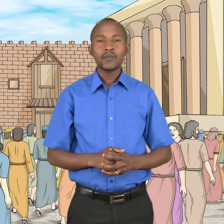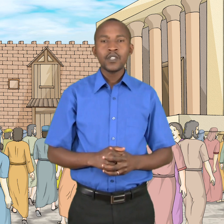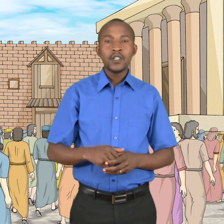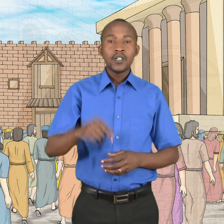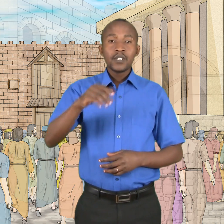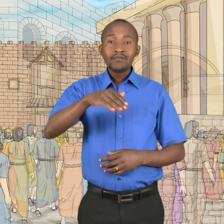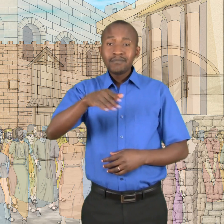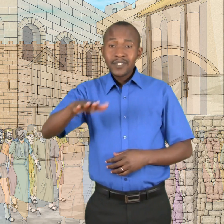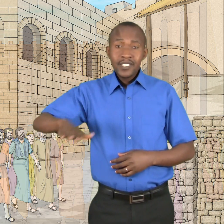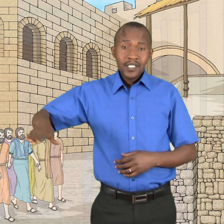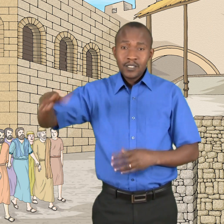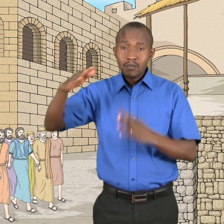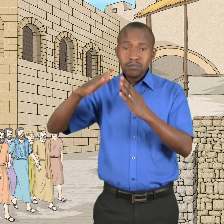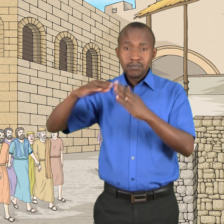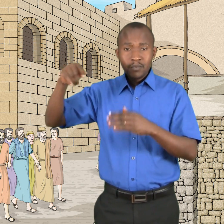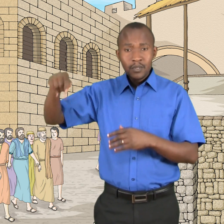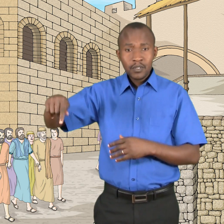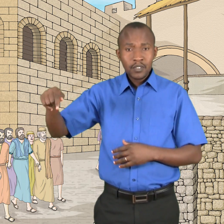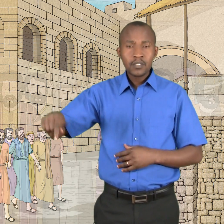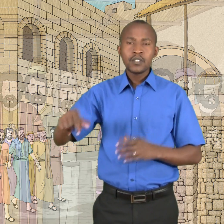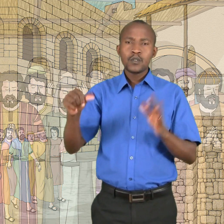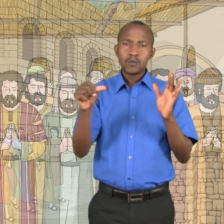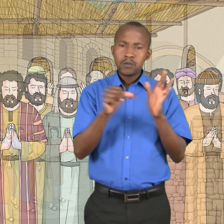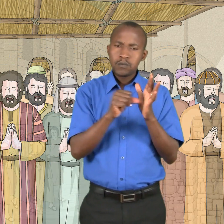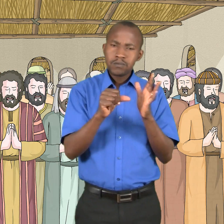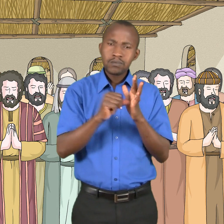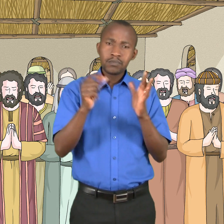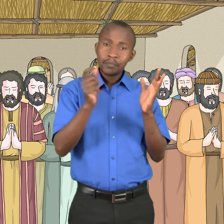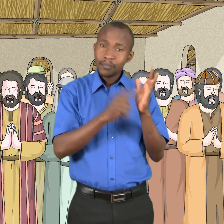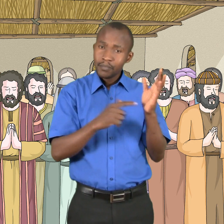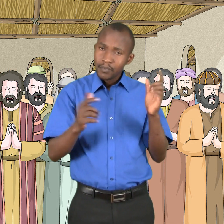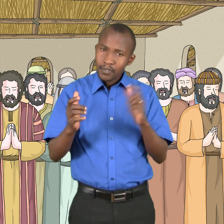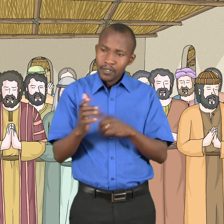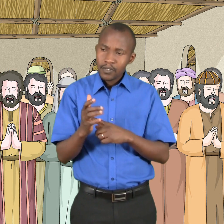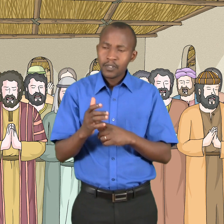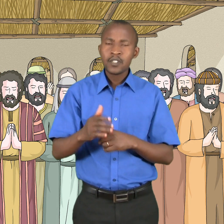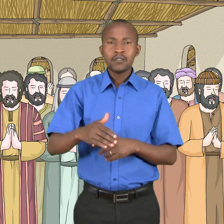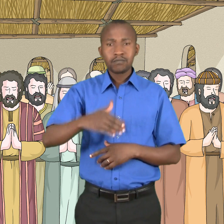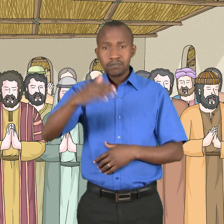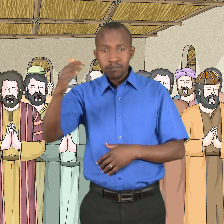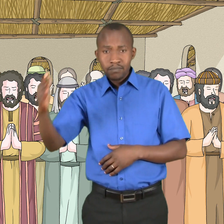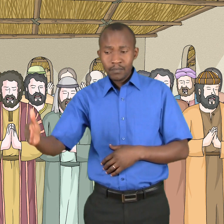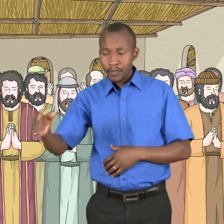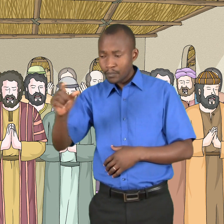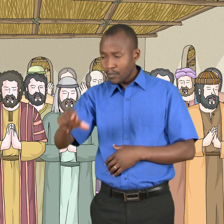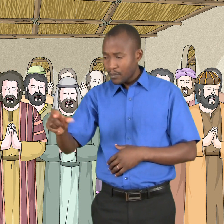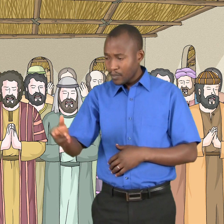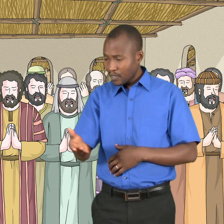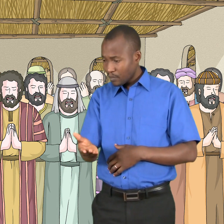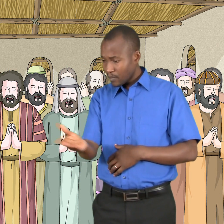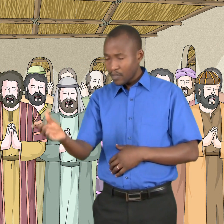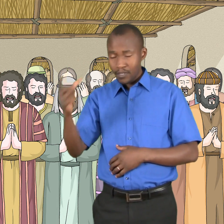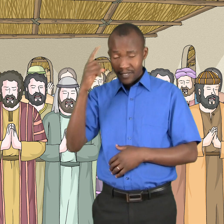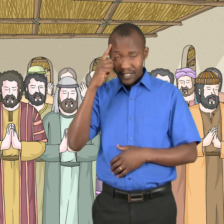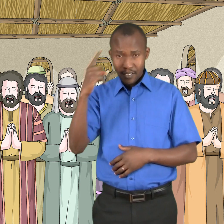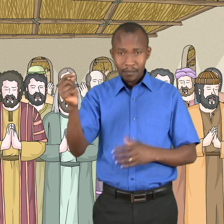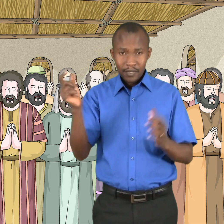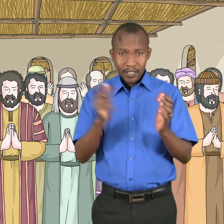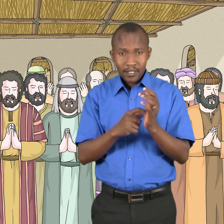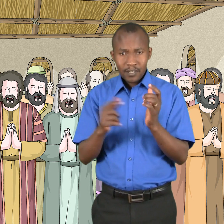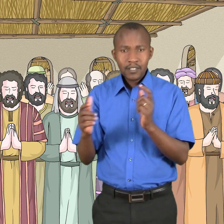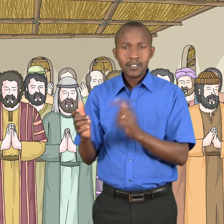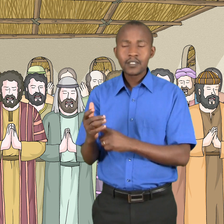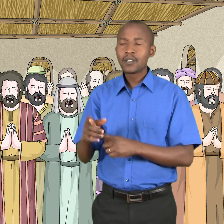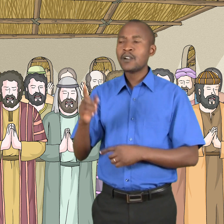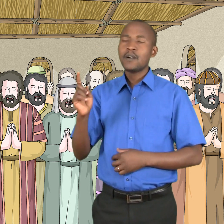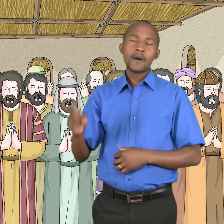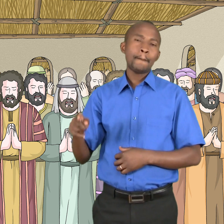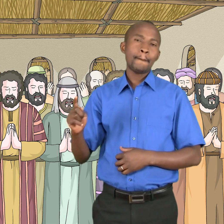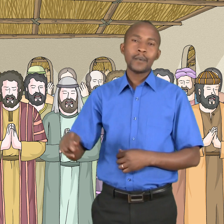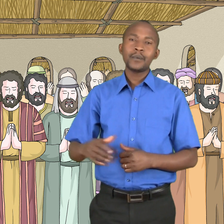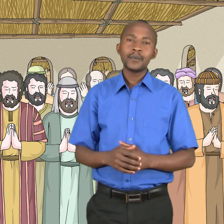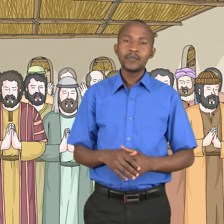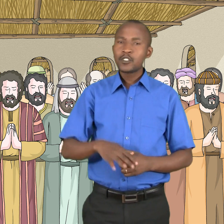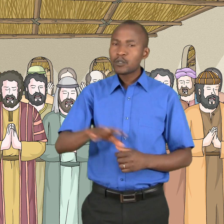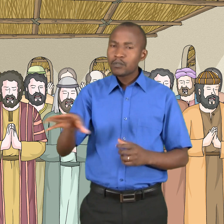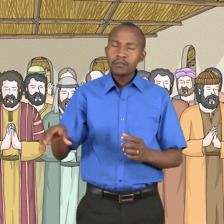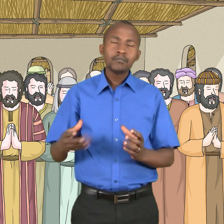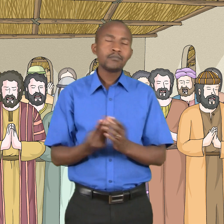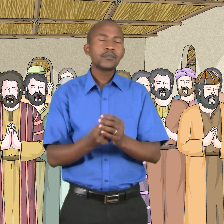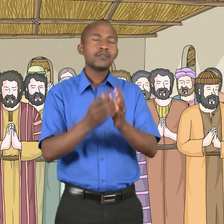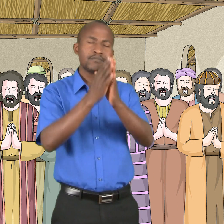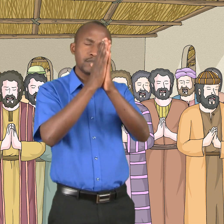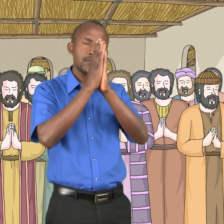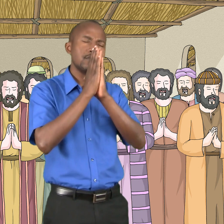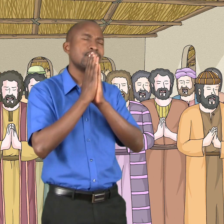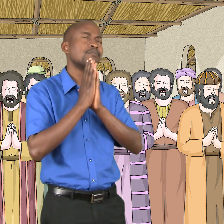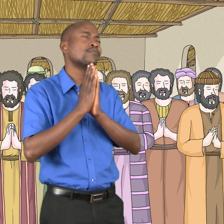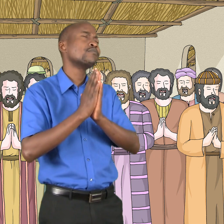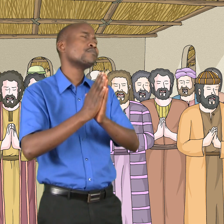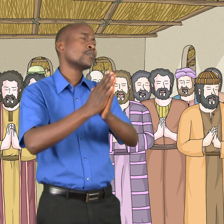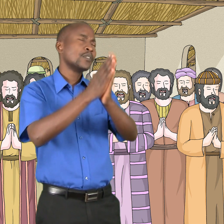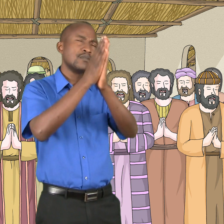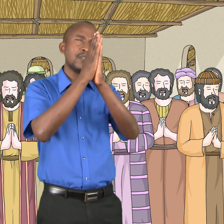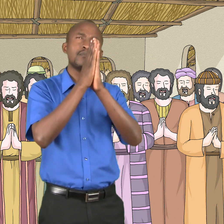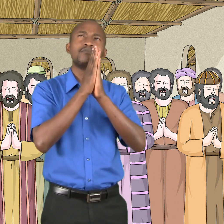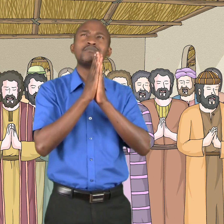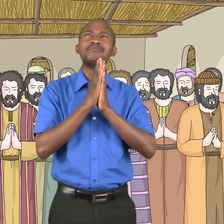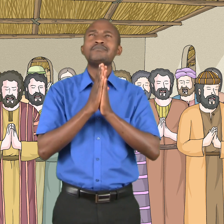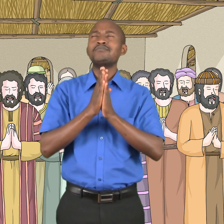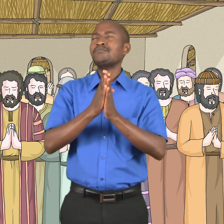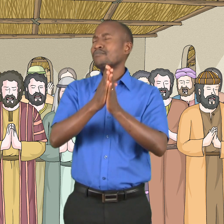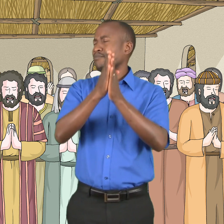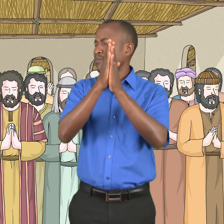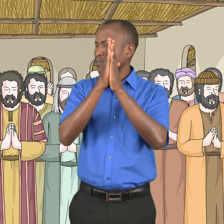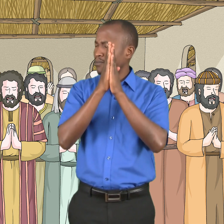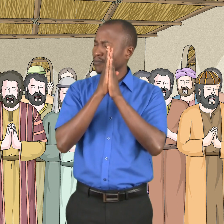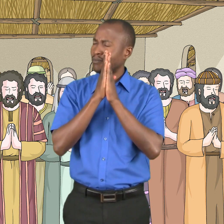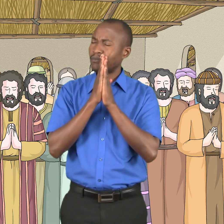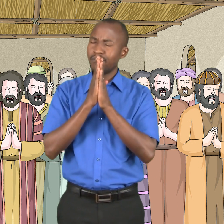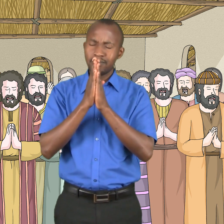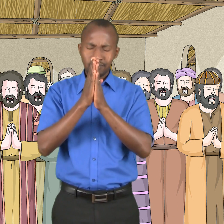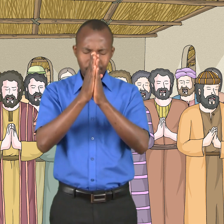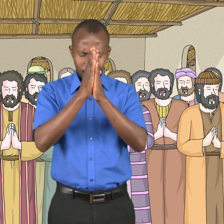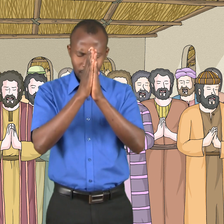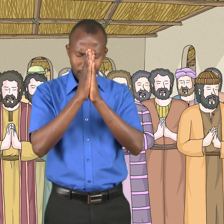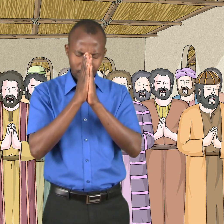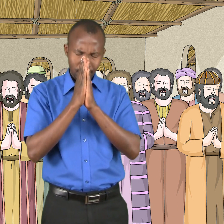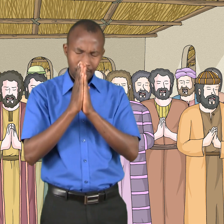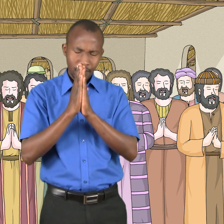When the day of Pentecost came, they were all together in one place.